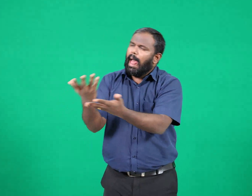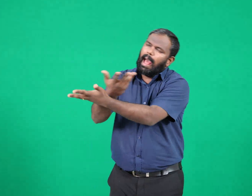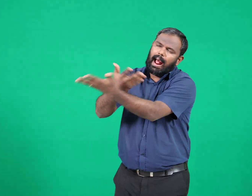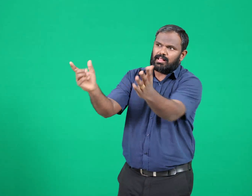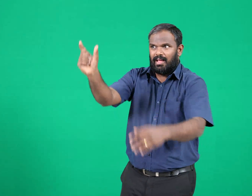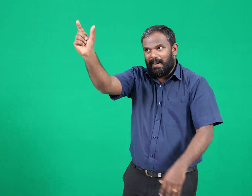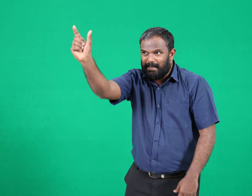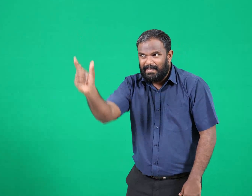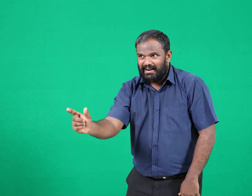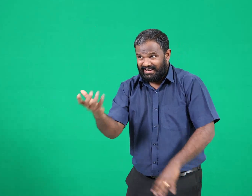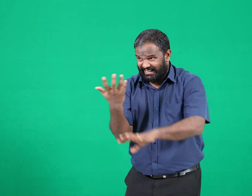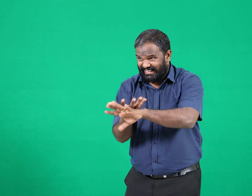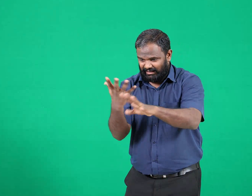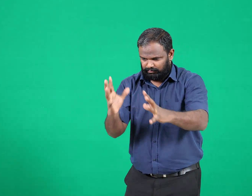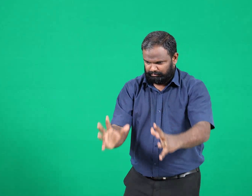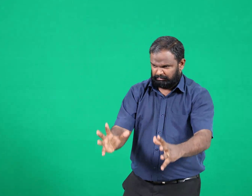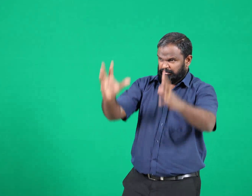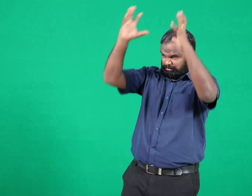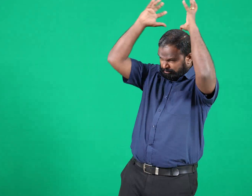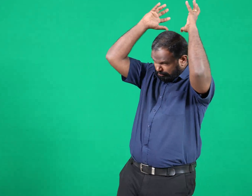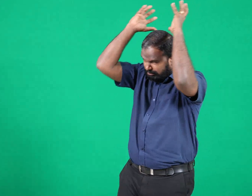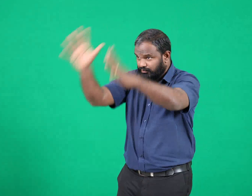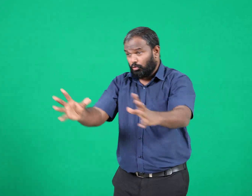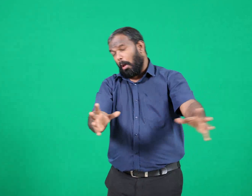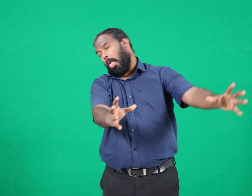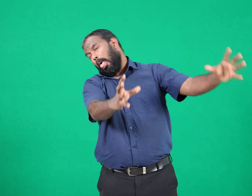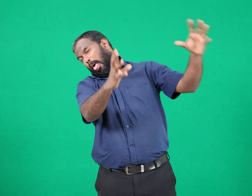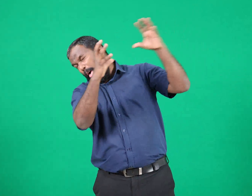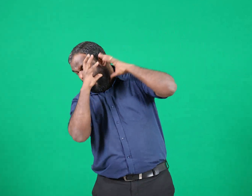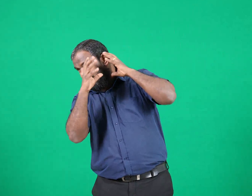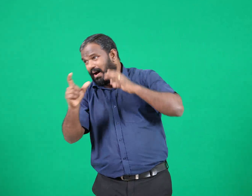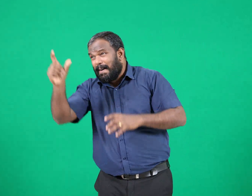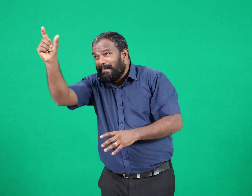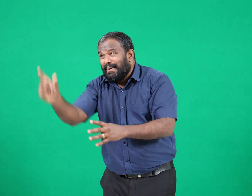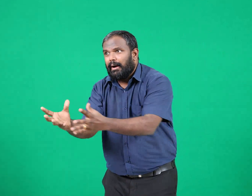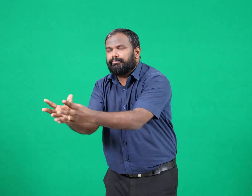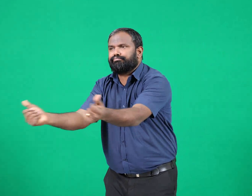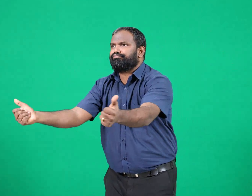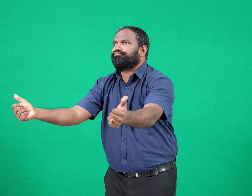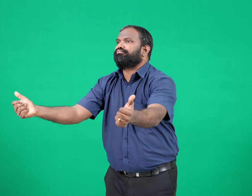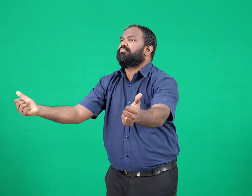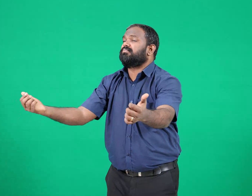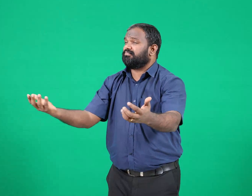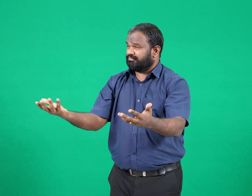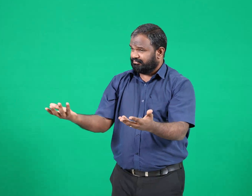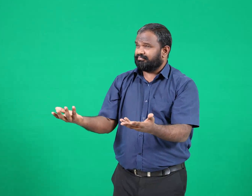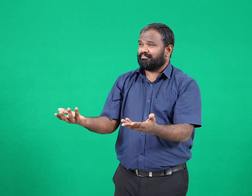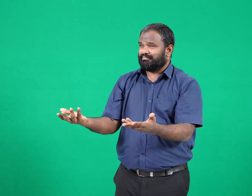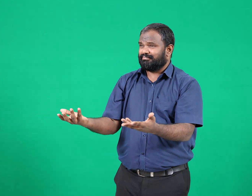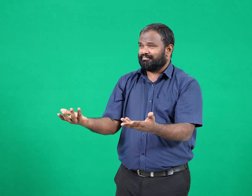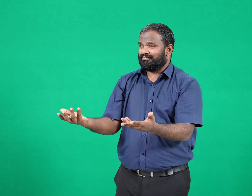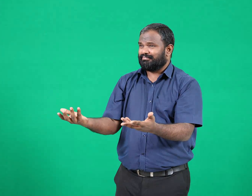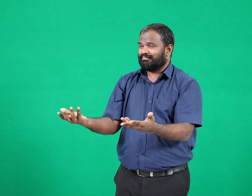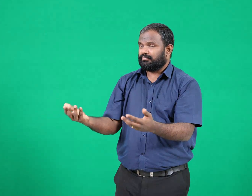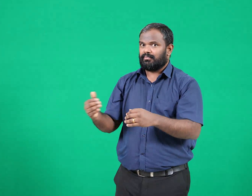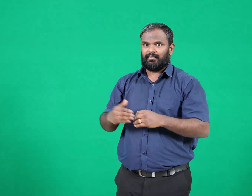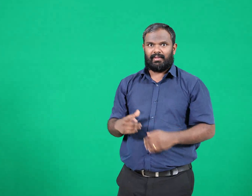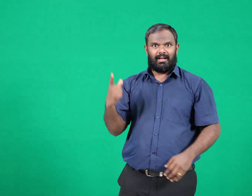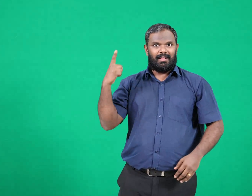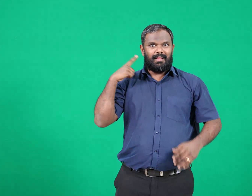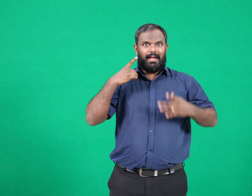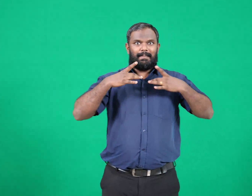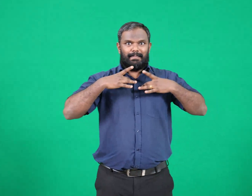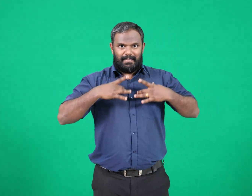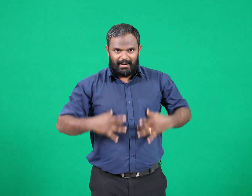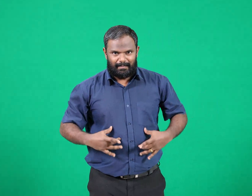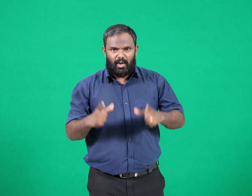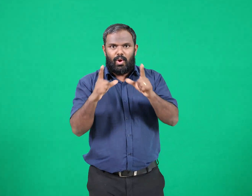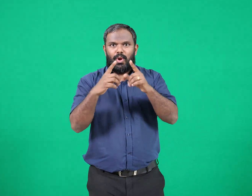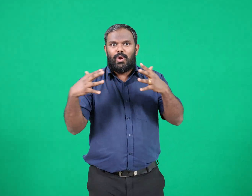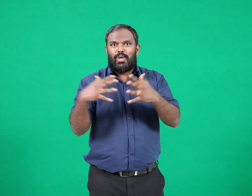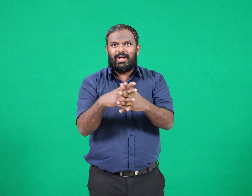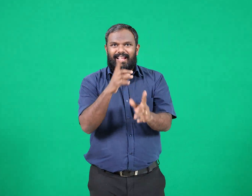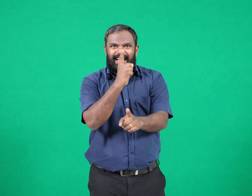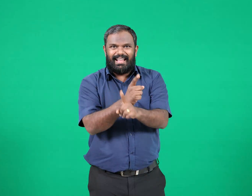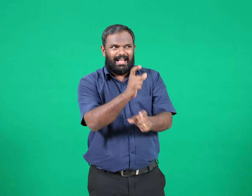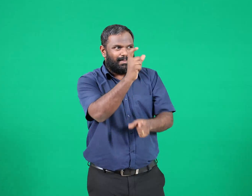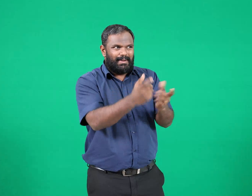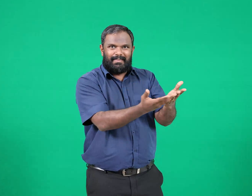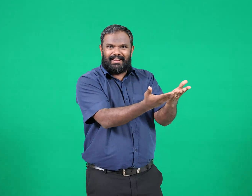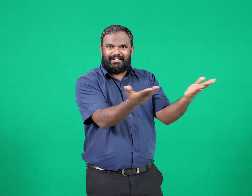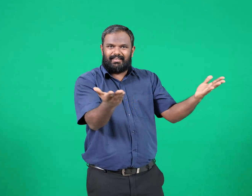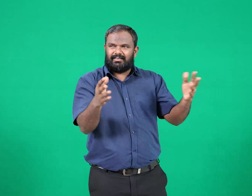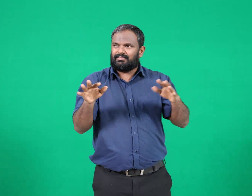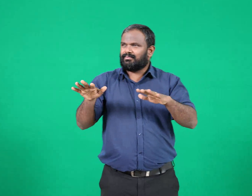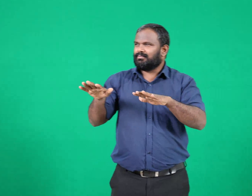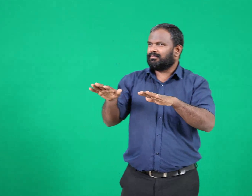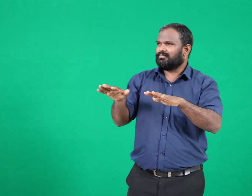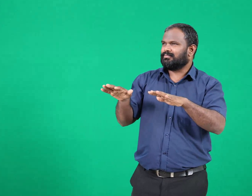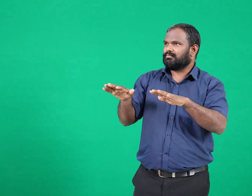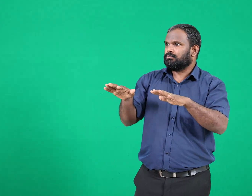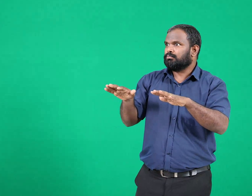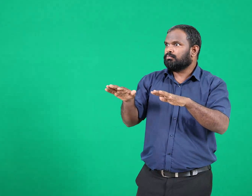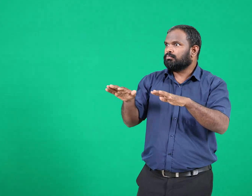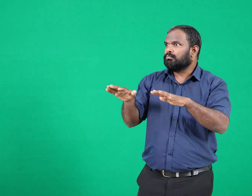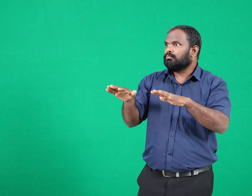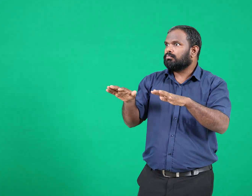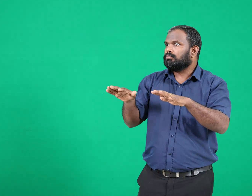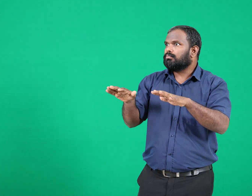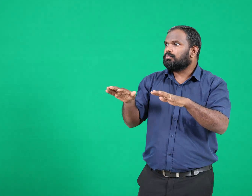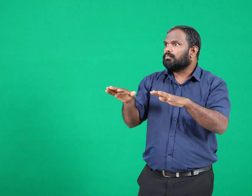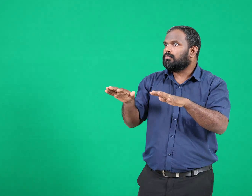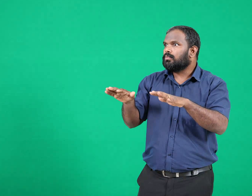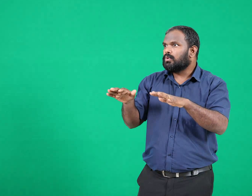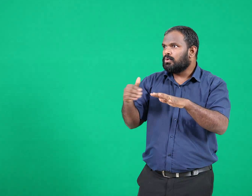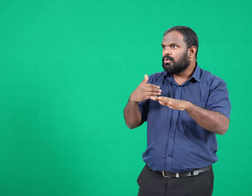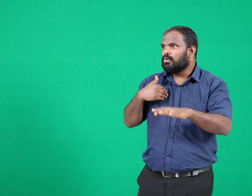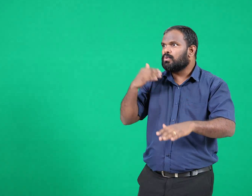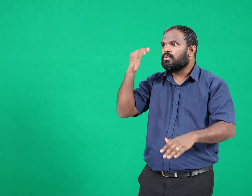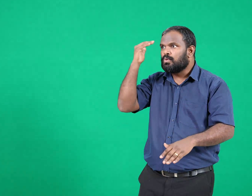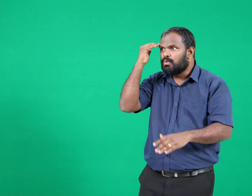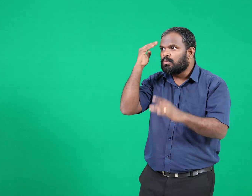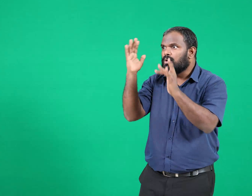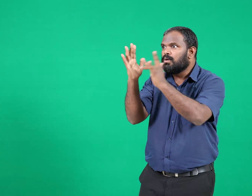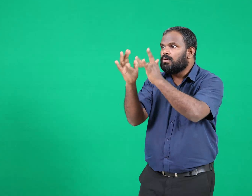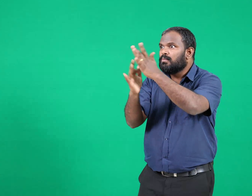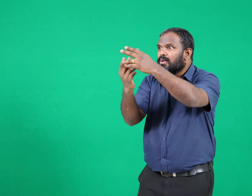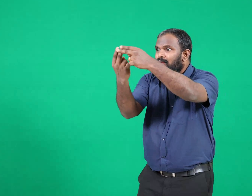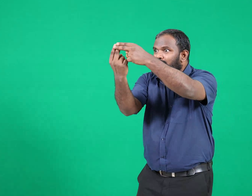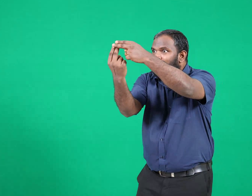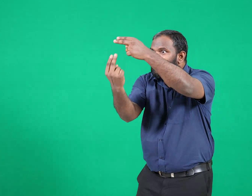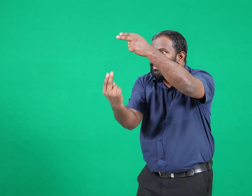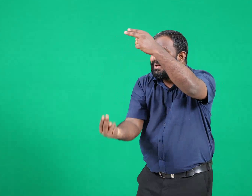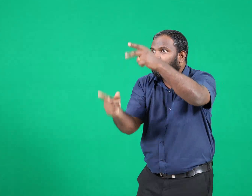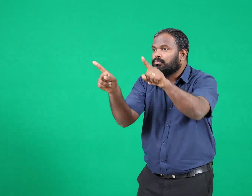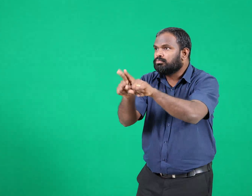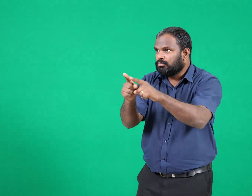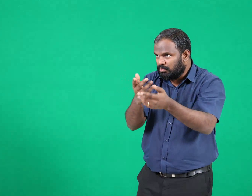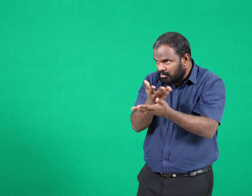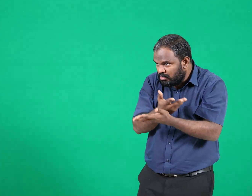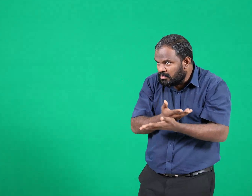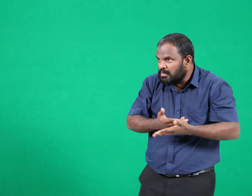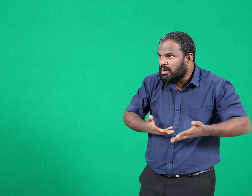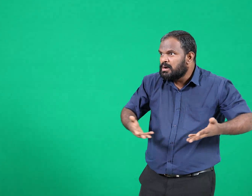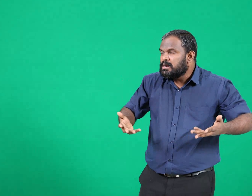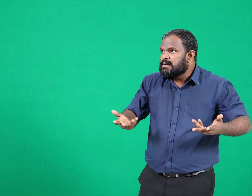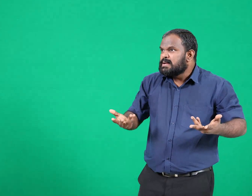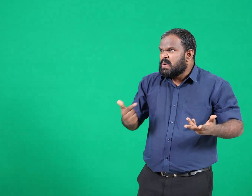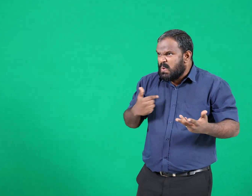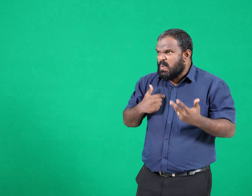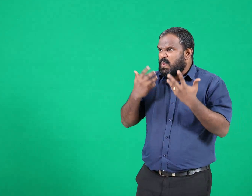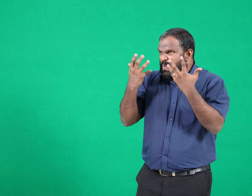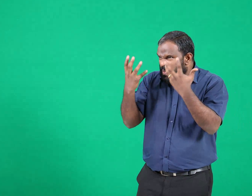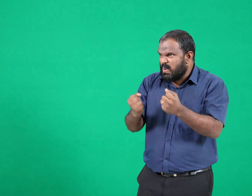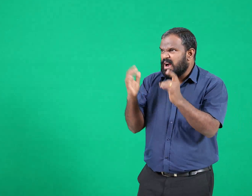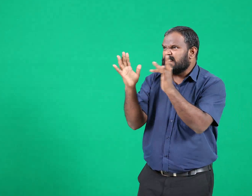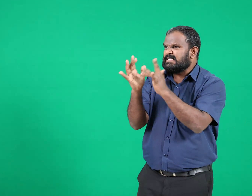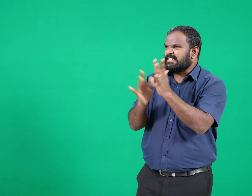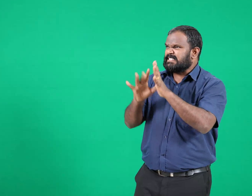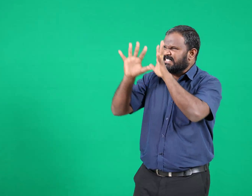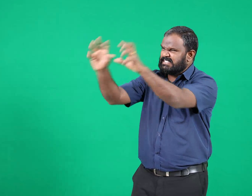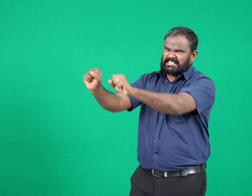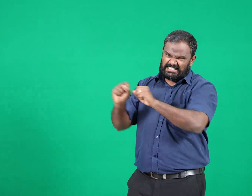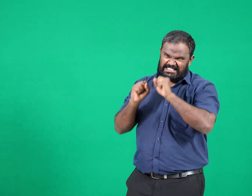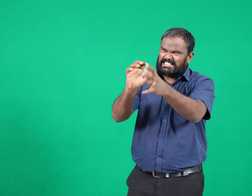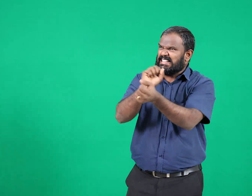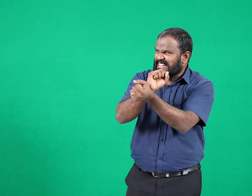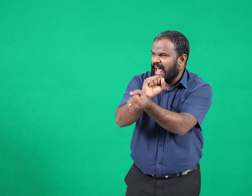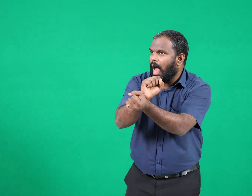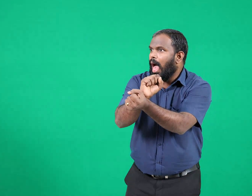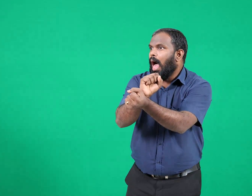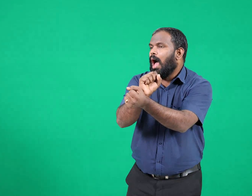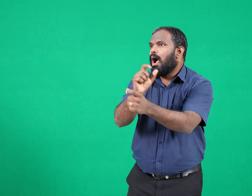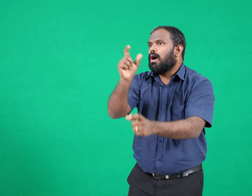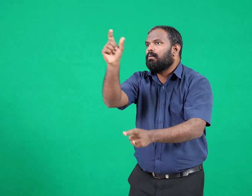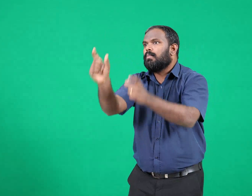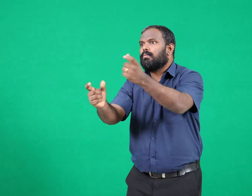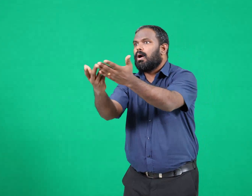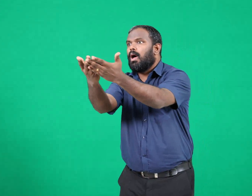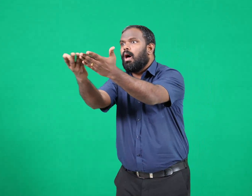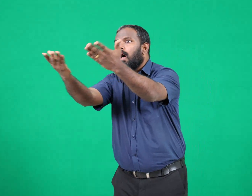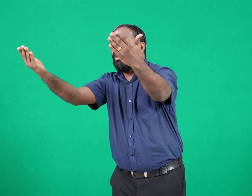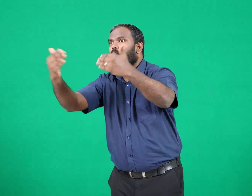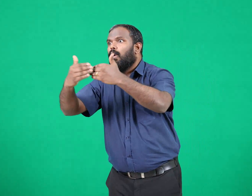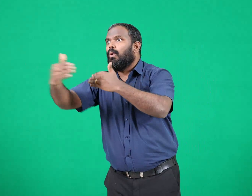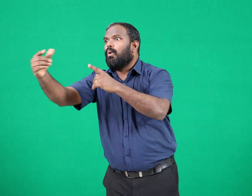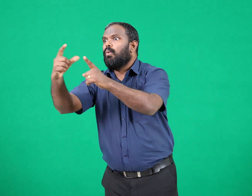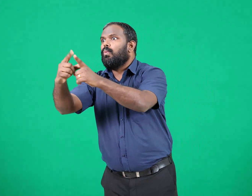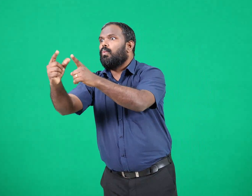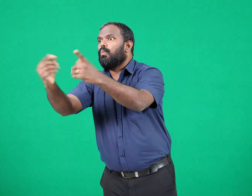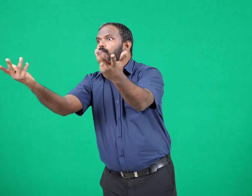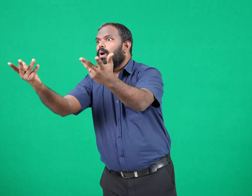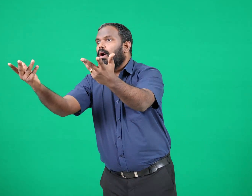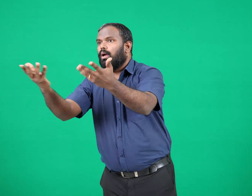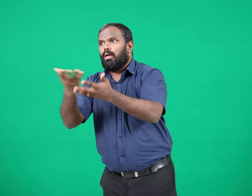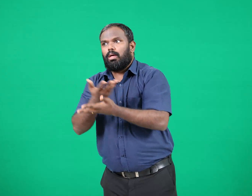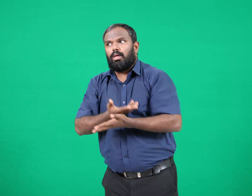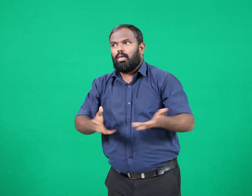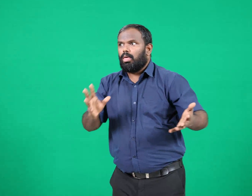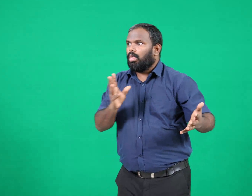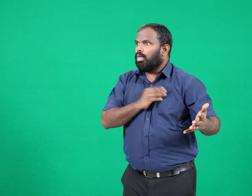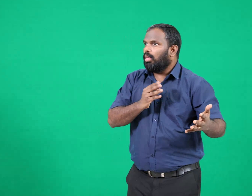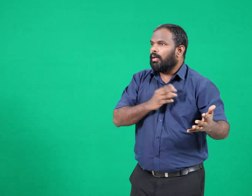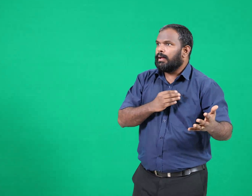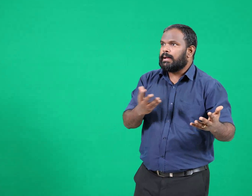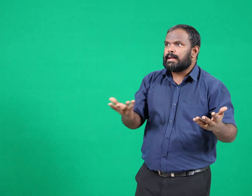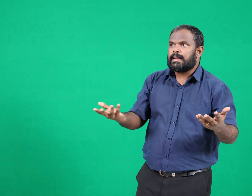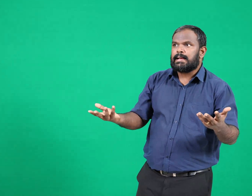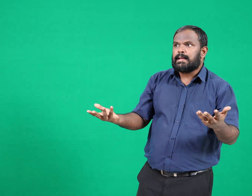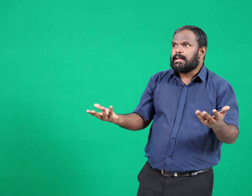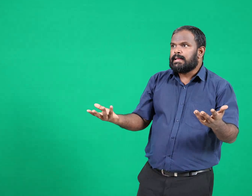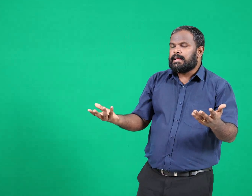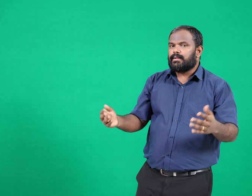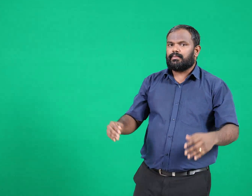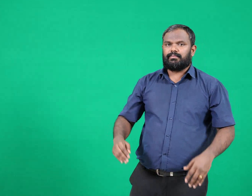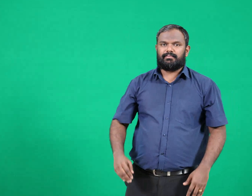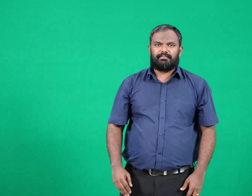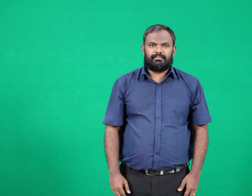When the scribes and chief priests realized that Jesus had spoken this parable against them, they sought to arrest Him that very hour.